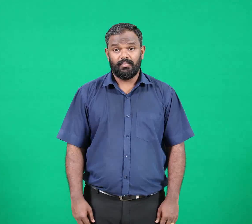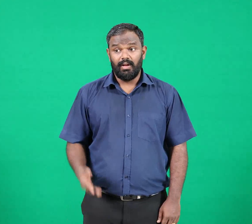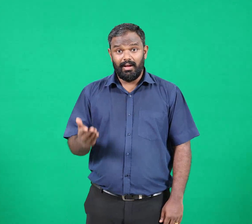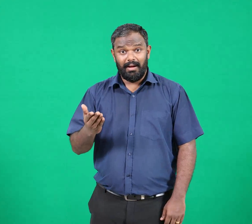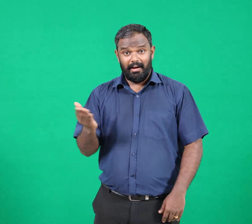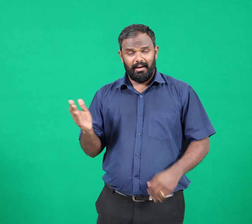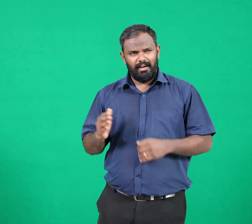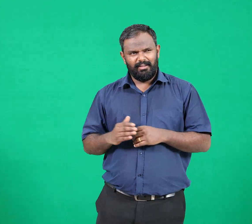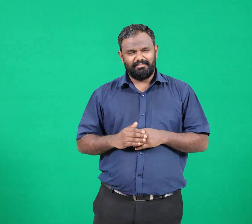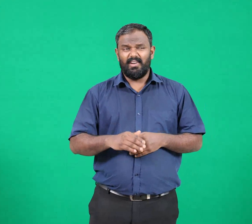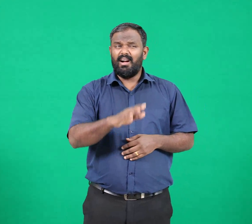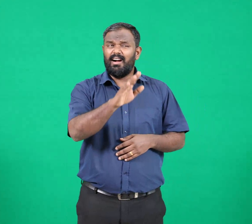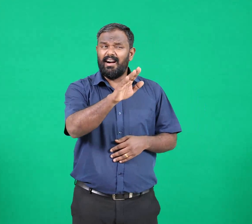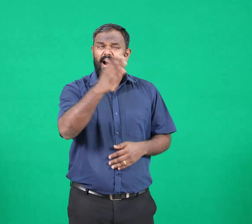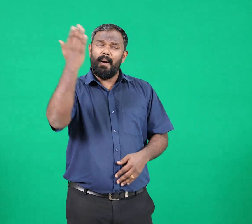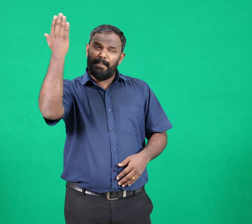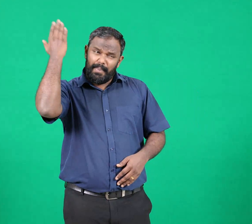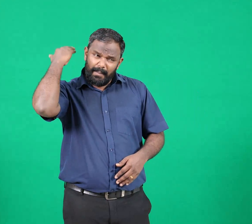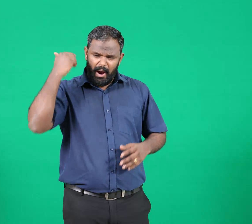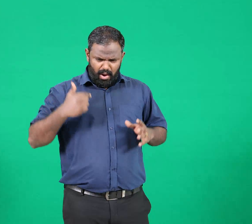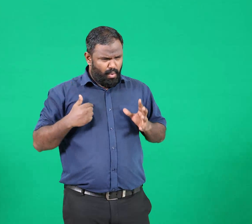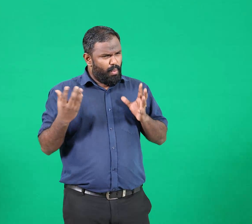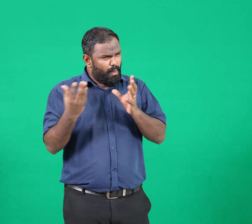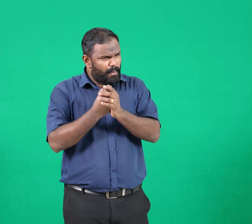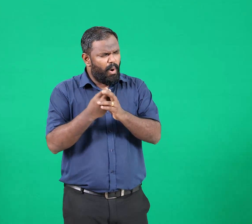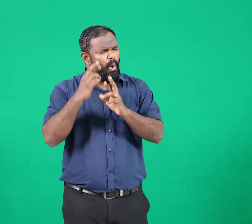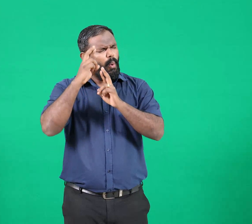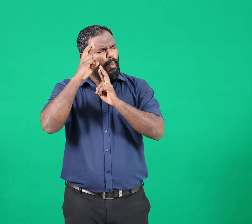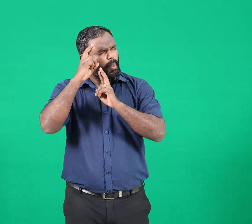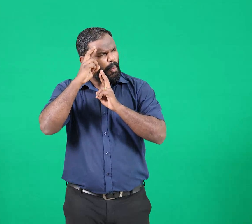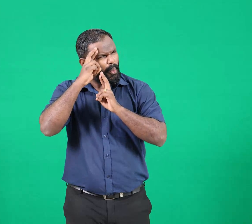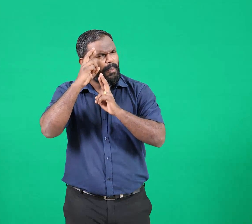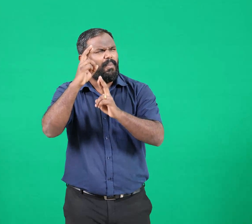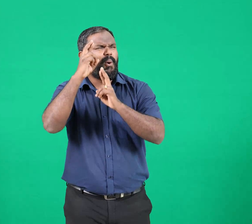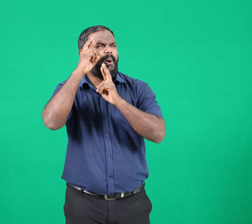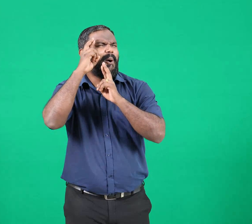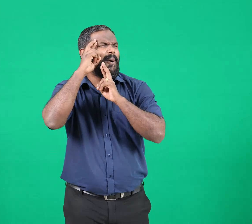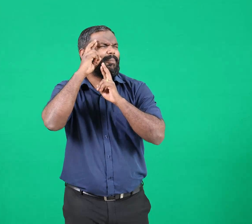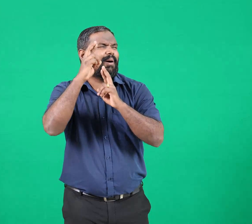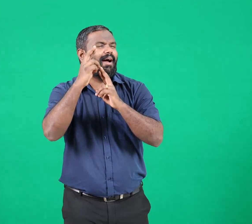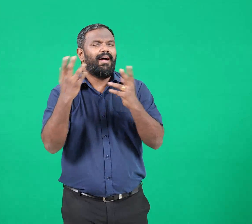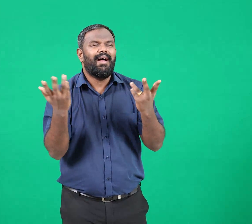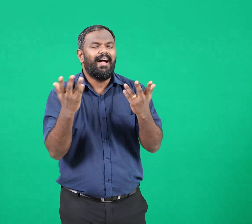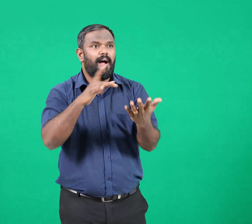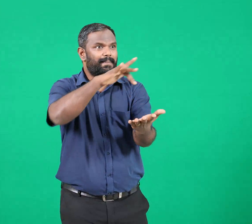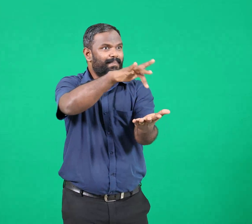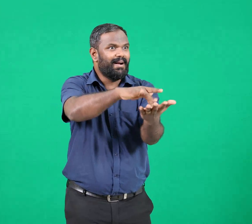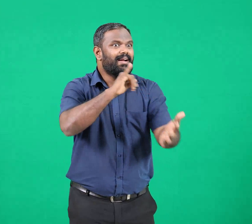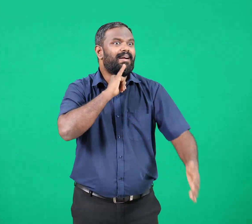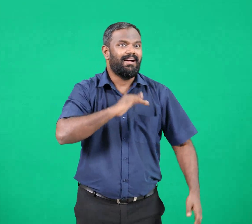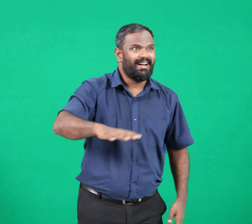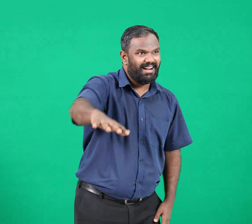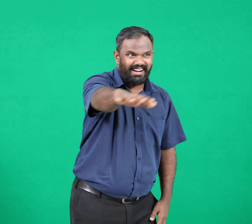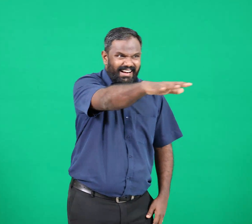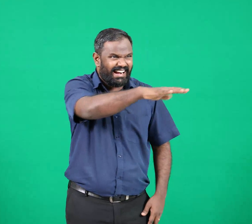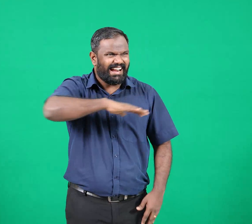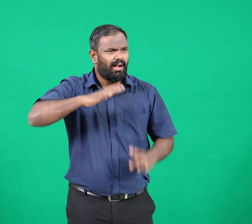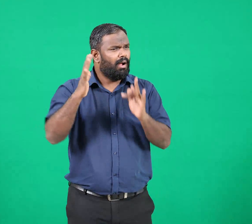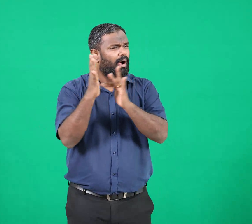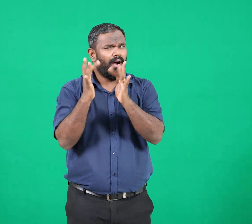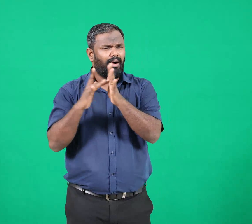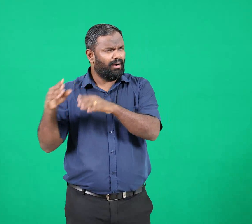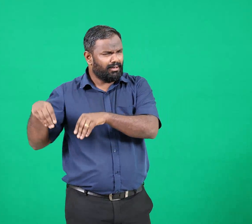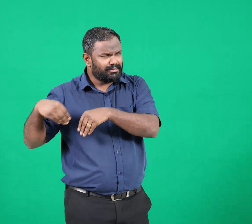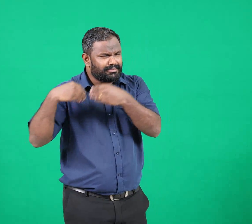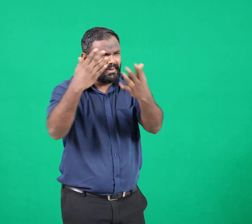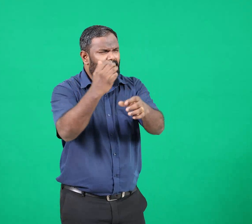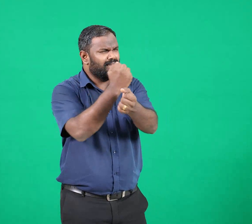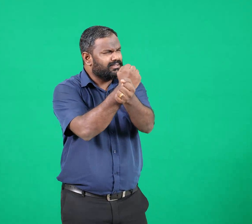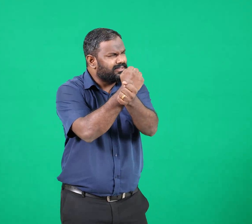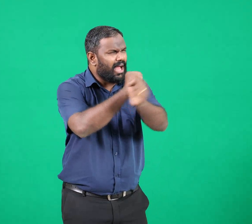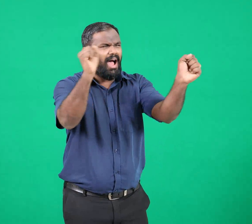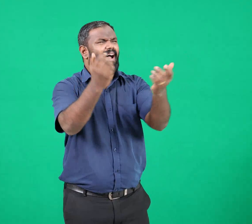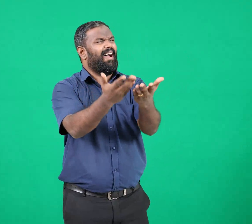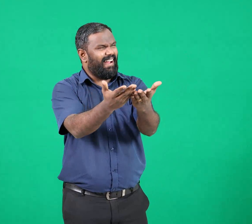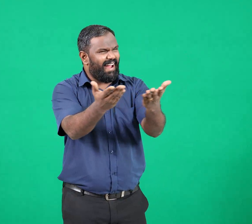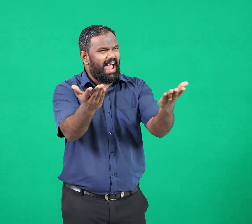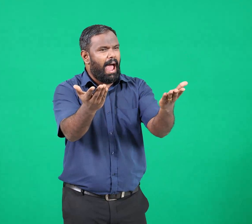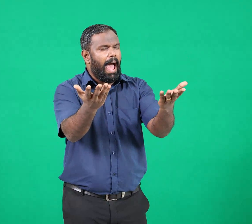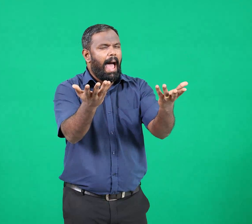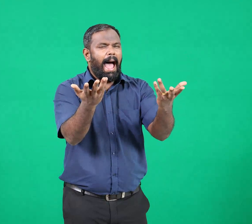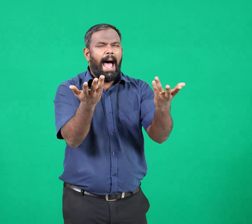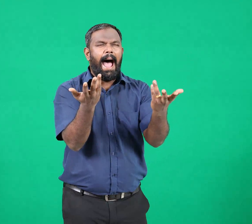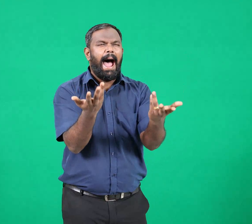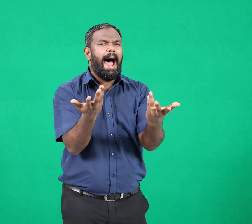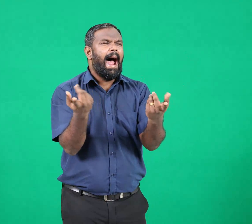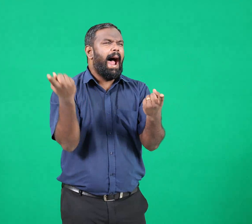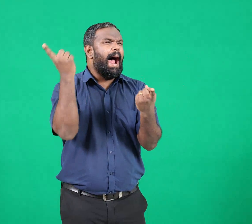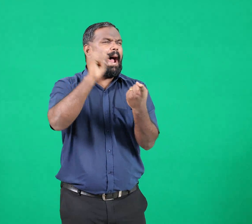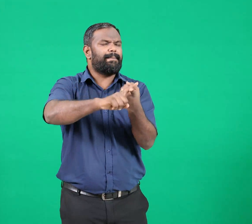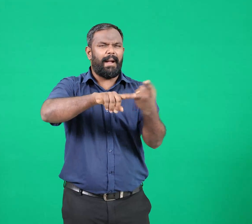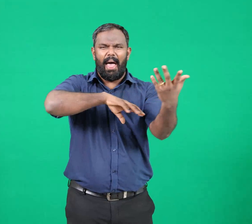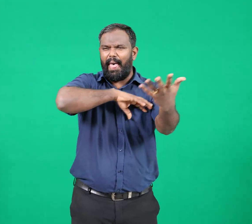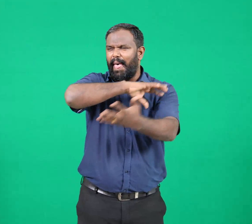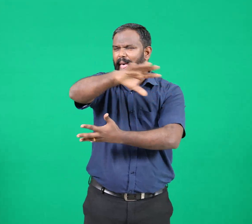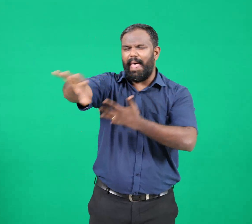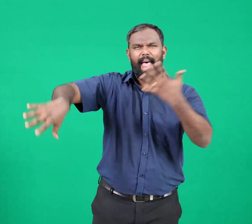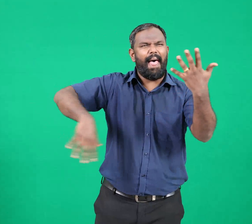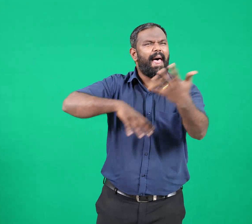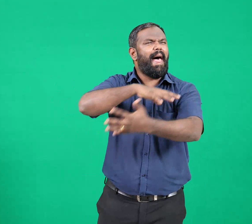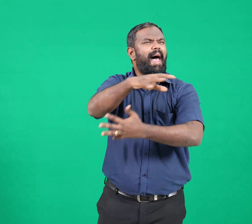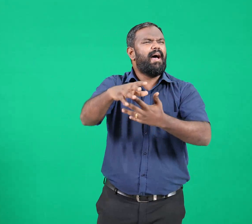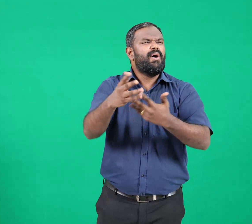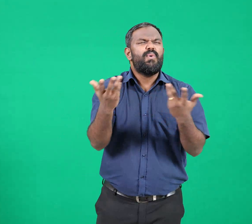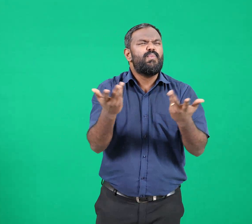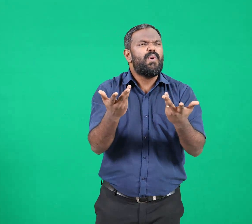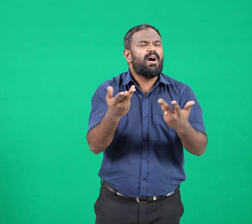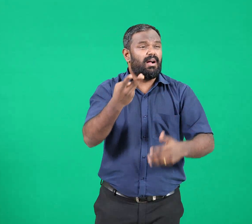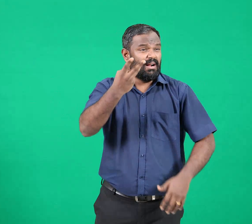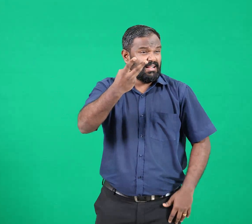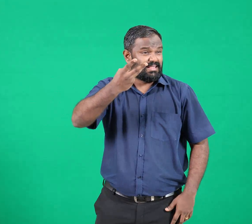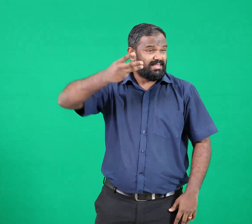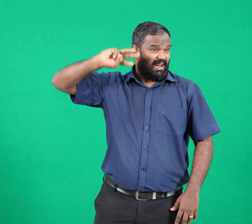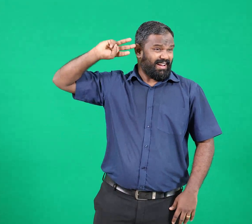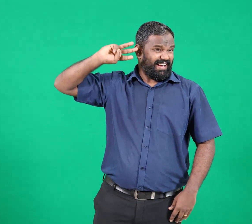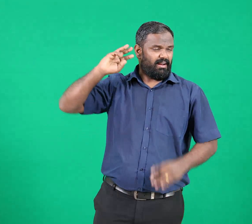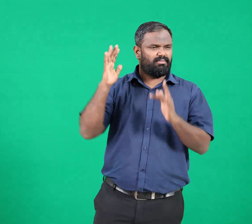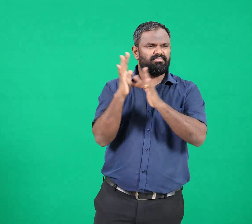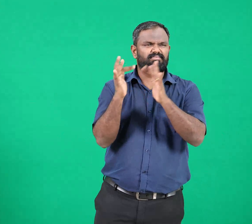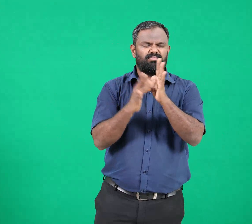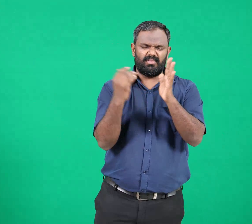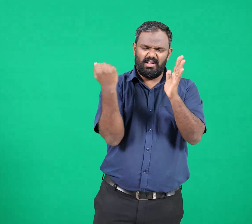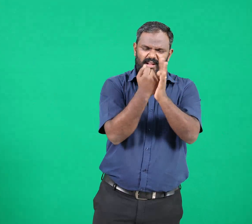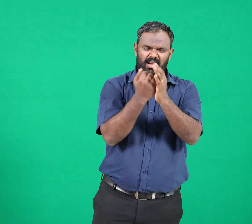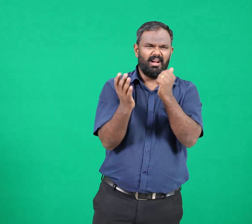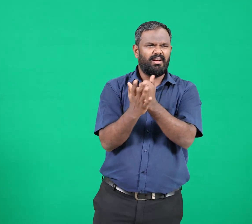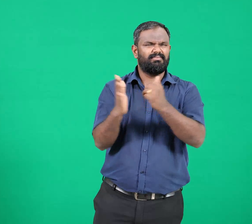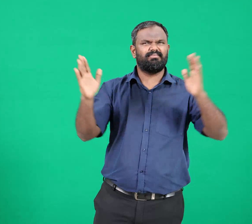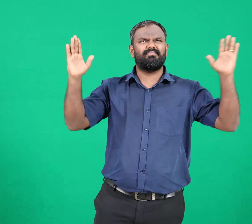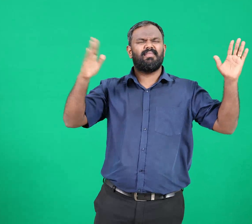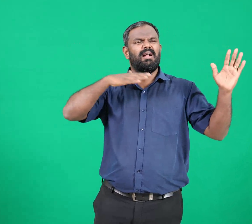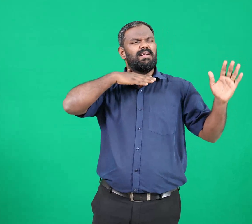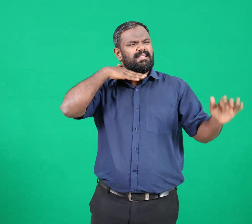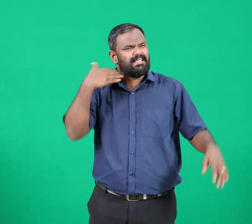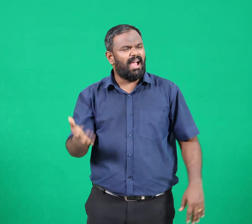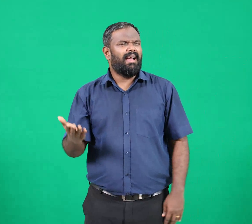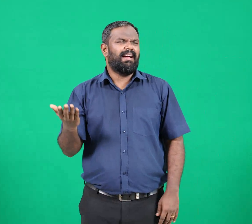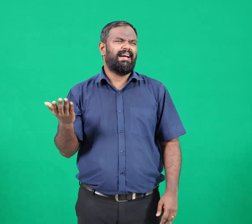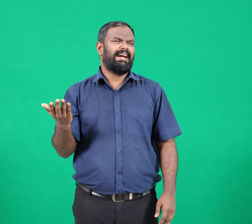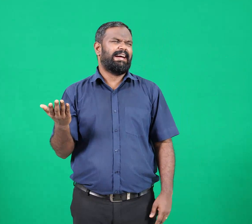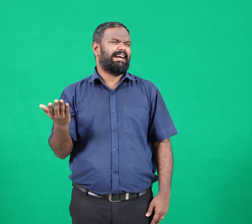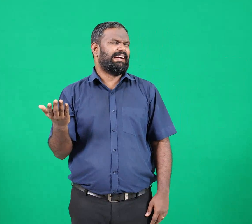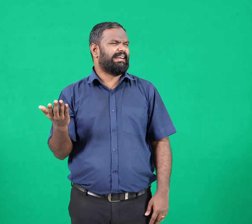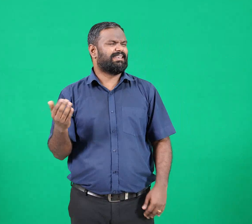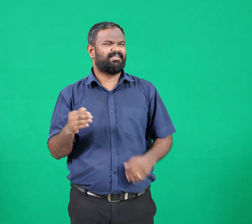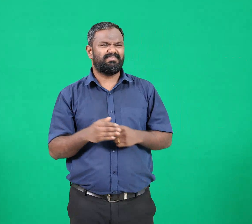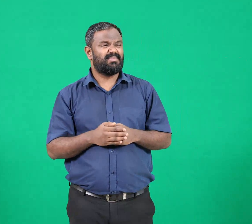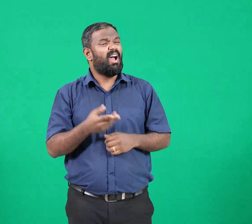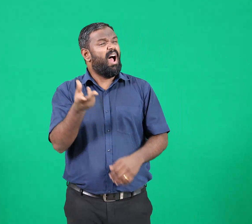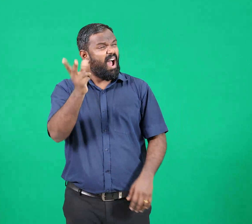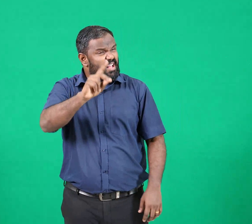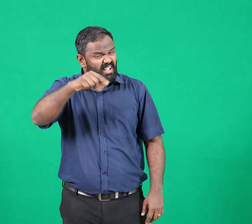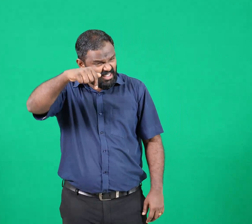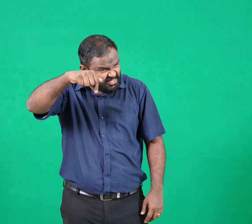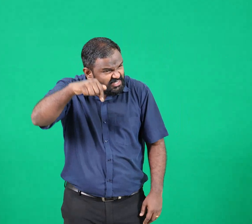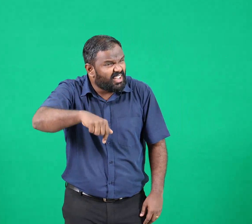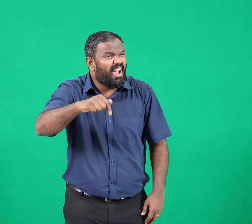But we were hoping He was the One who would redeem Israel. And besides all this, it is the third day since these things took place.